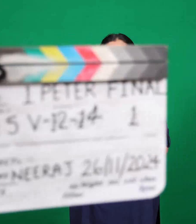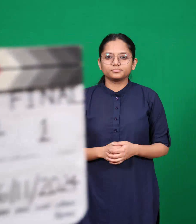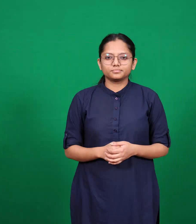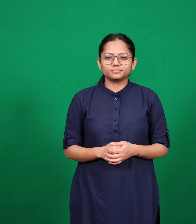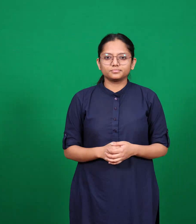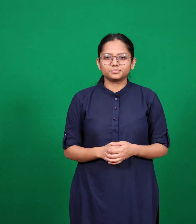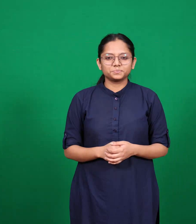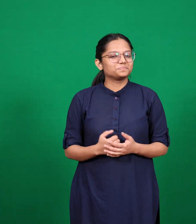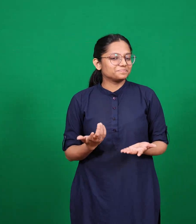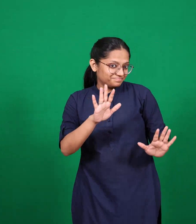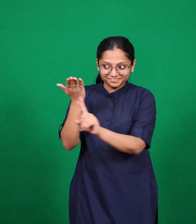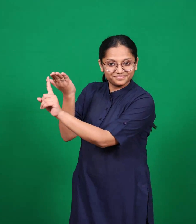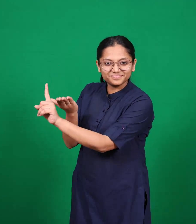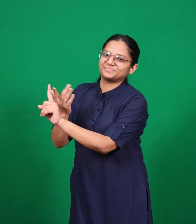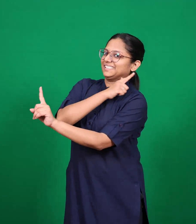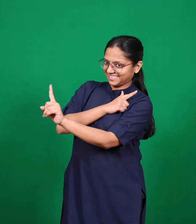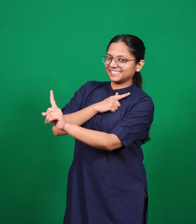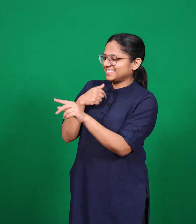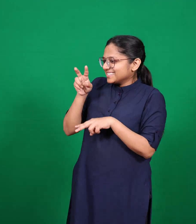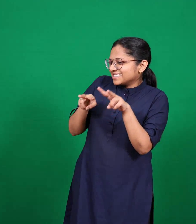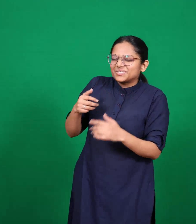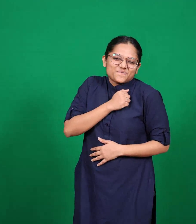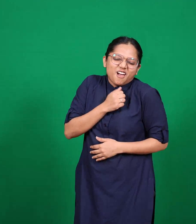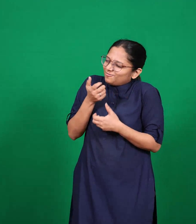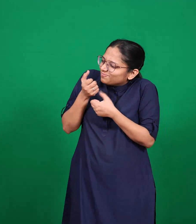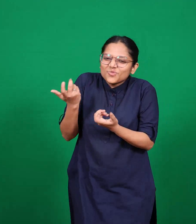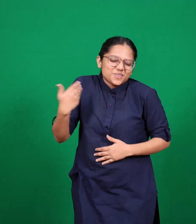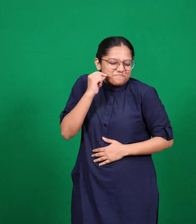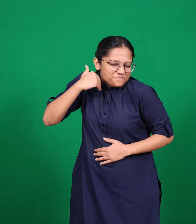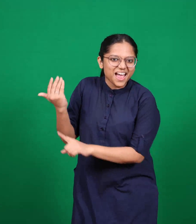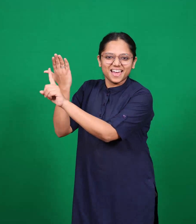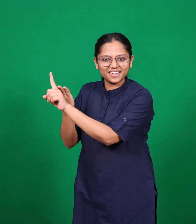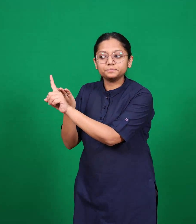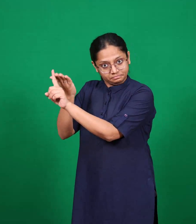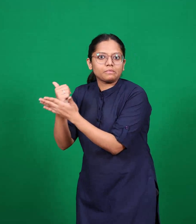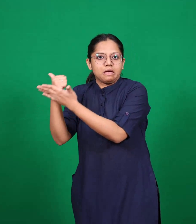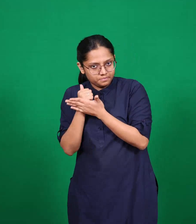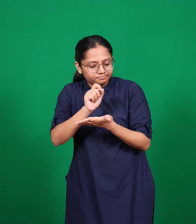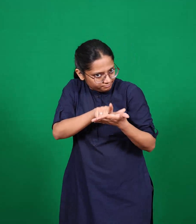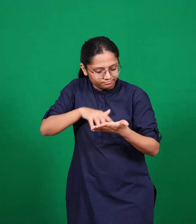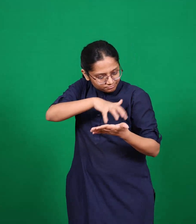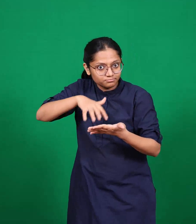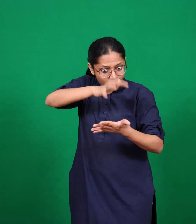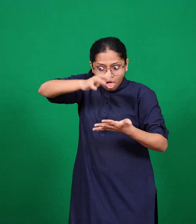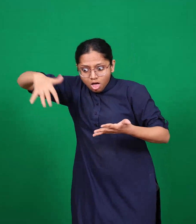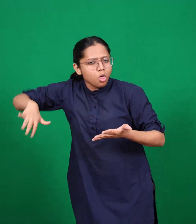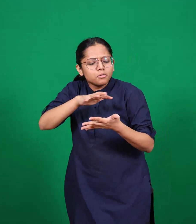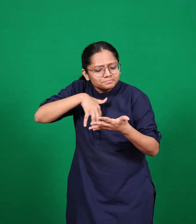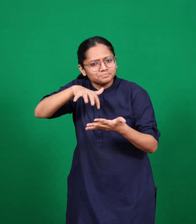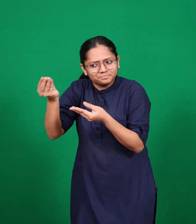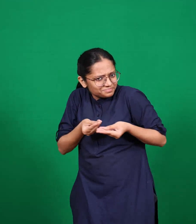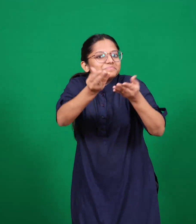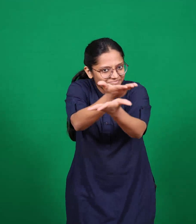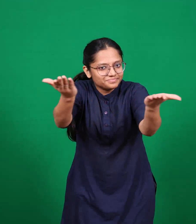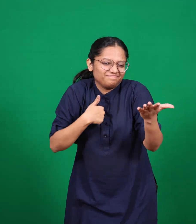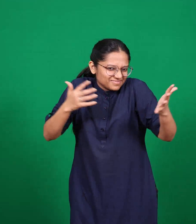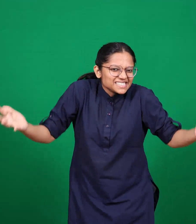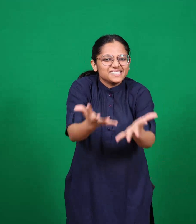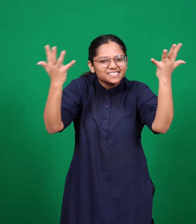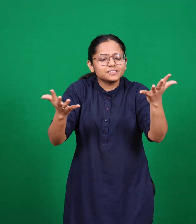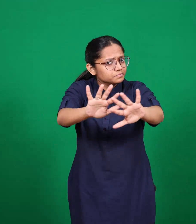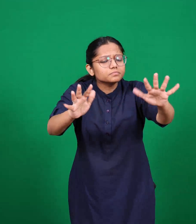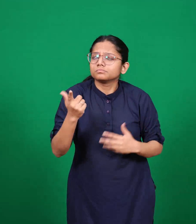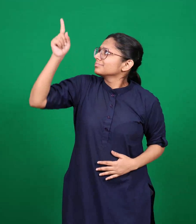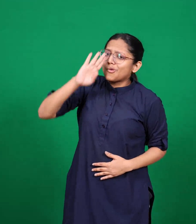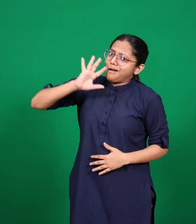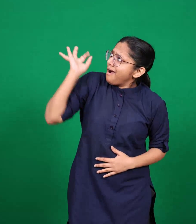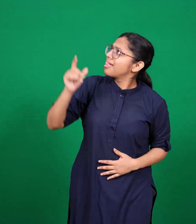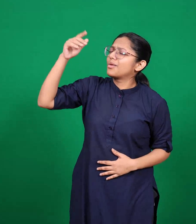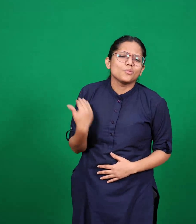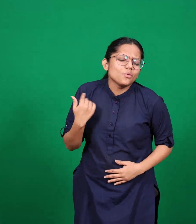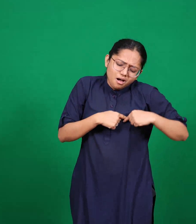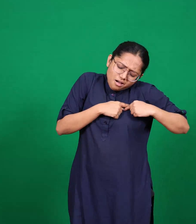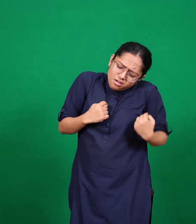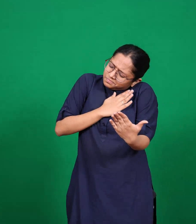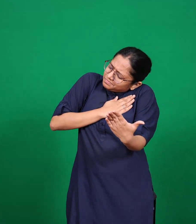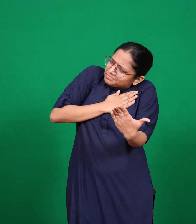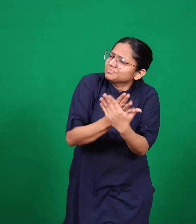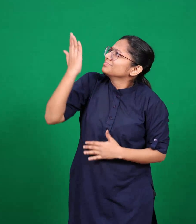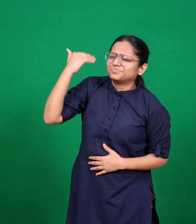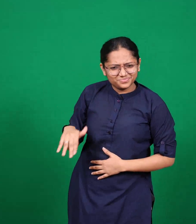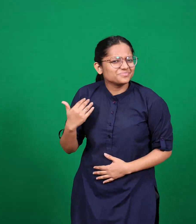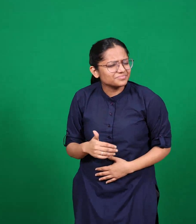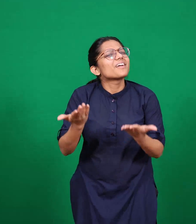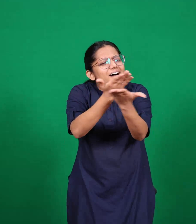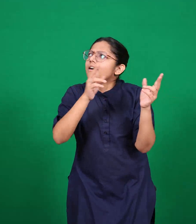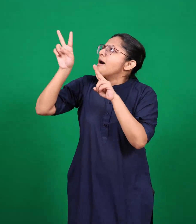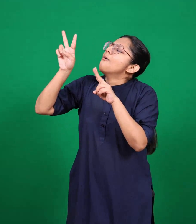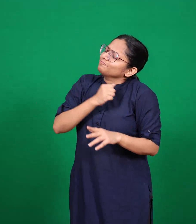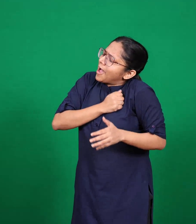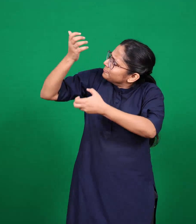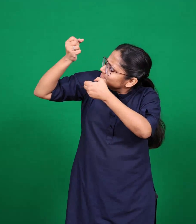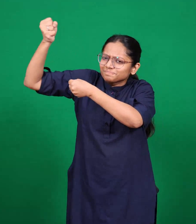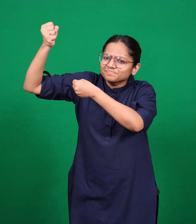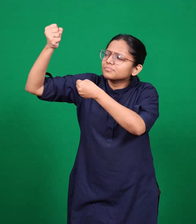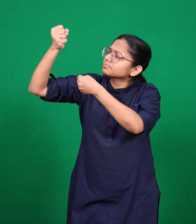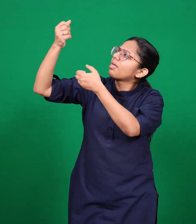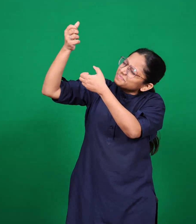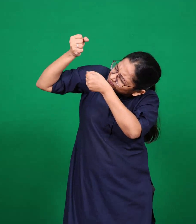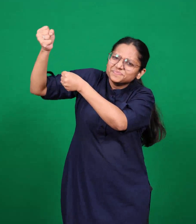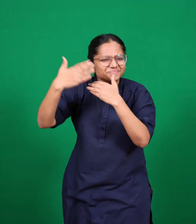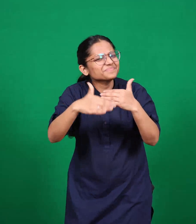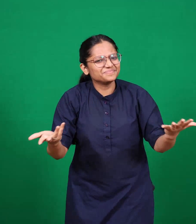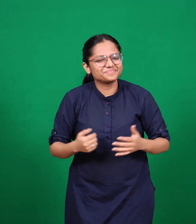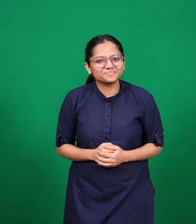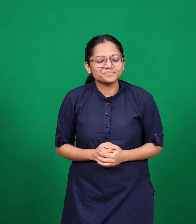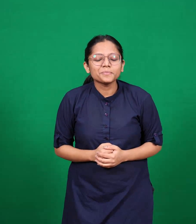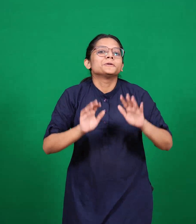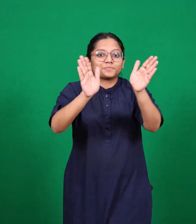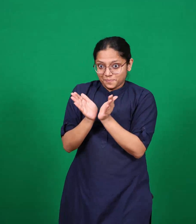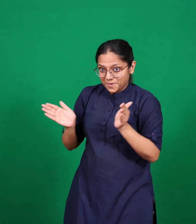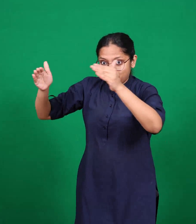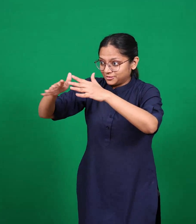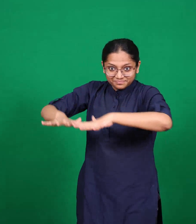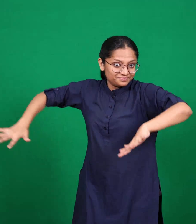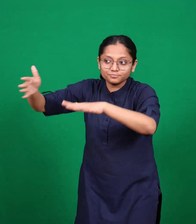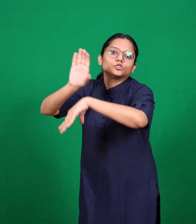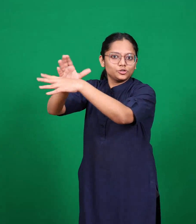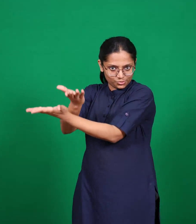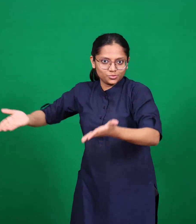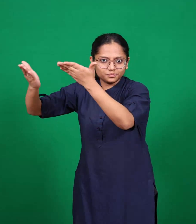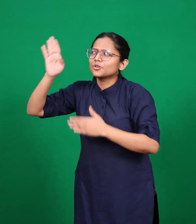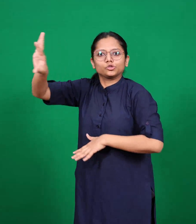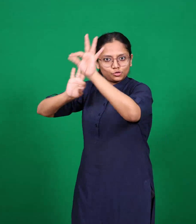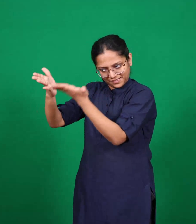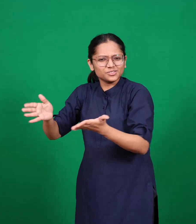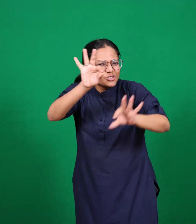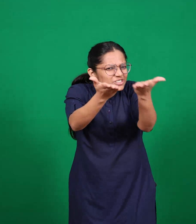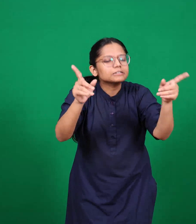Through Silvanus, whom I regard as a faithful brother, I have written to you briefly, encouraging you and testifying that this is the true grace of God.